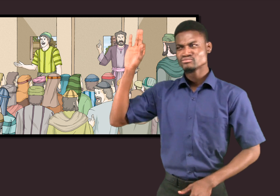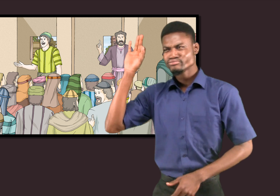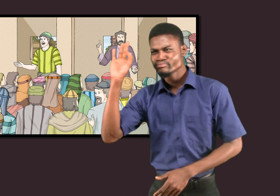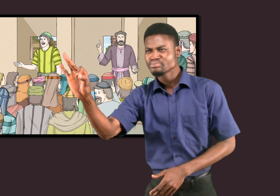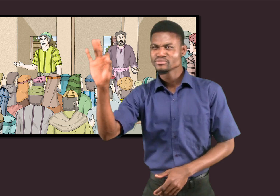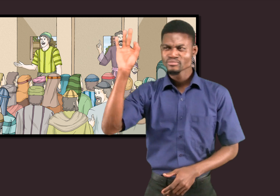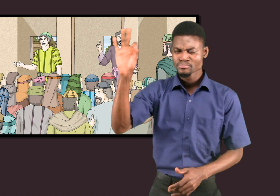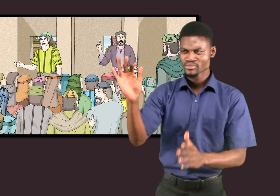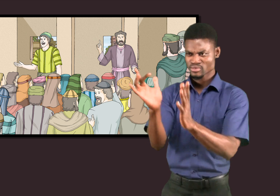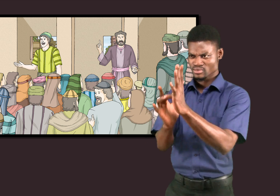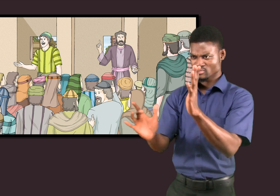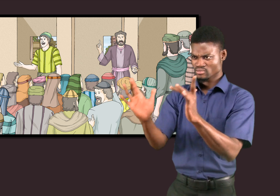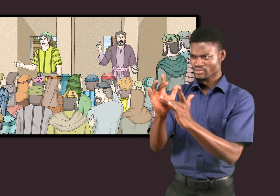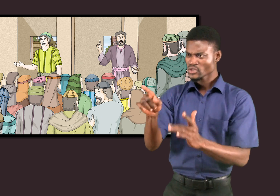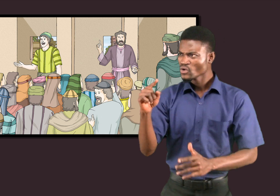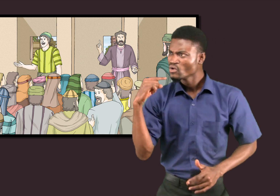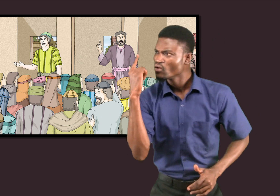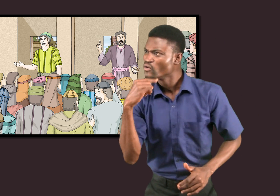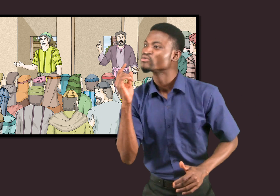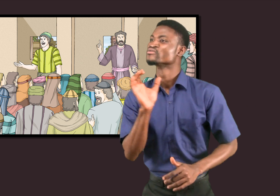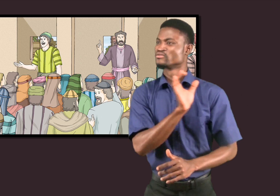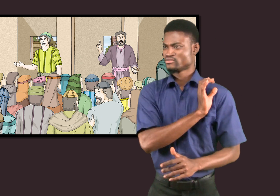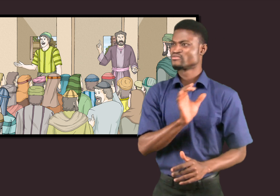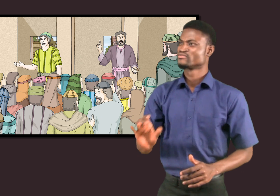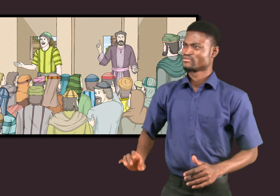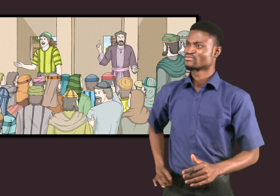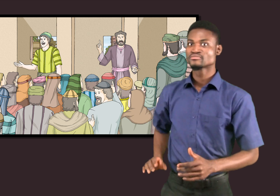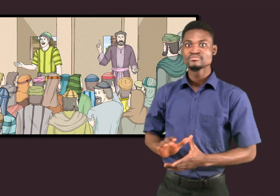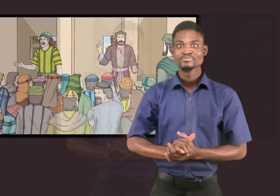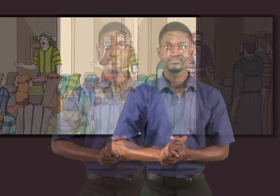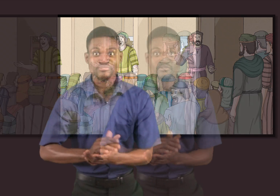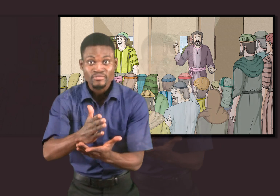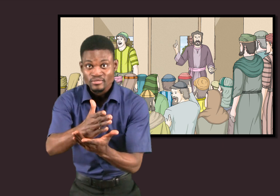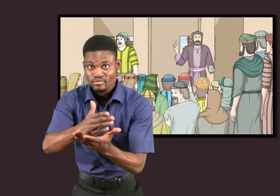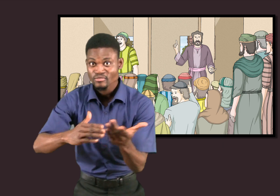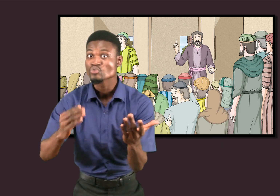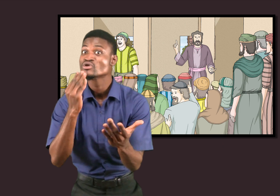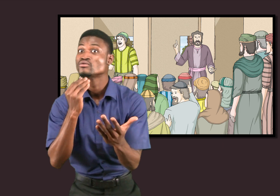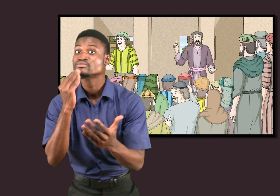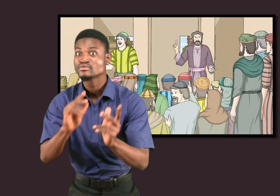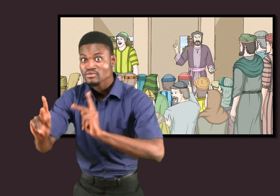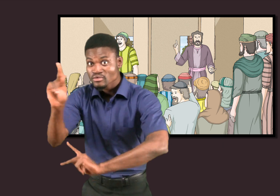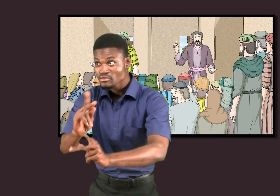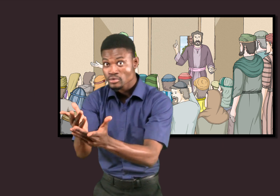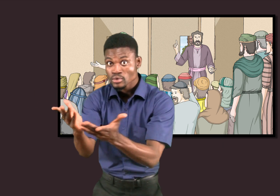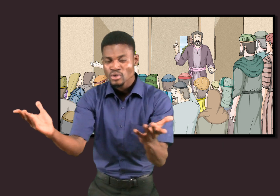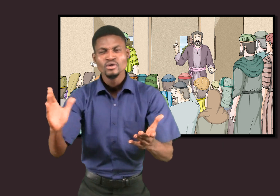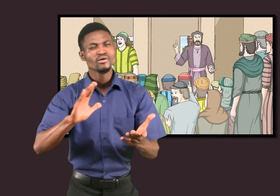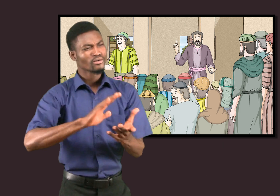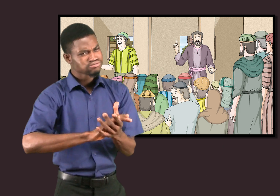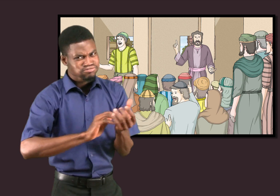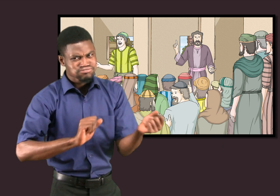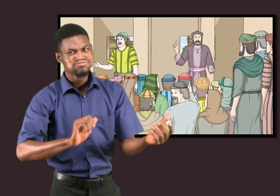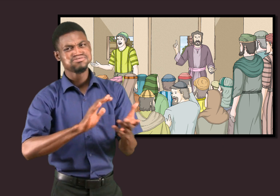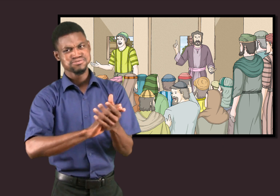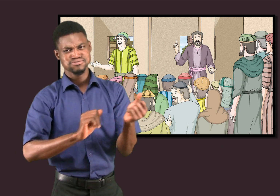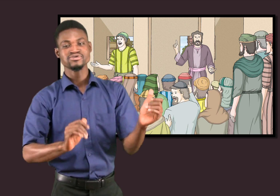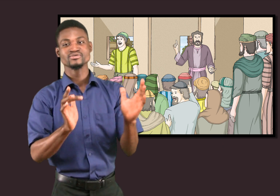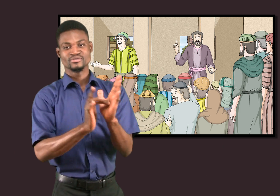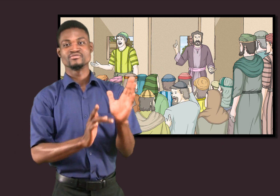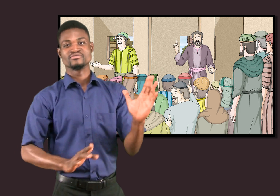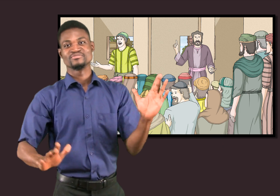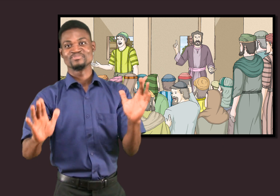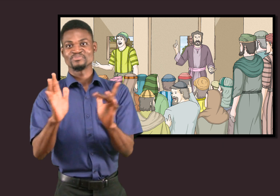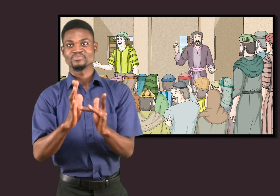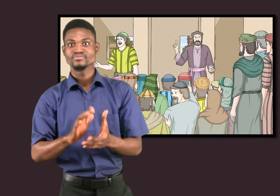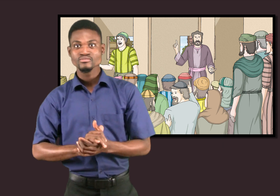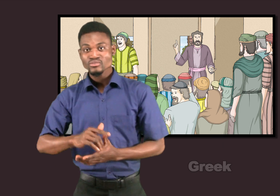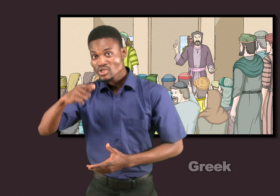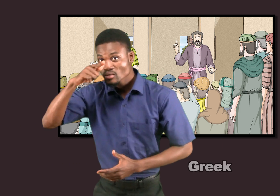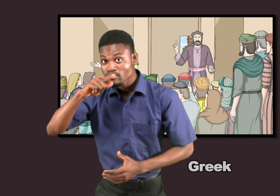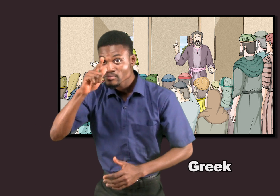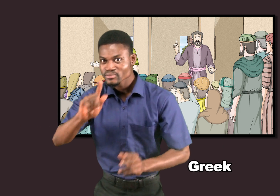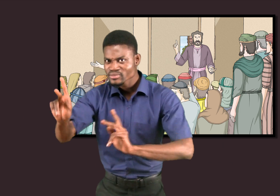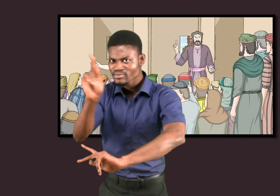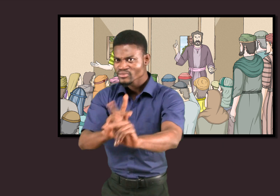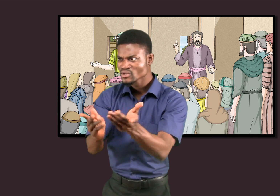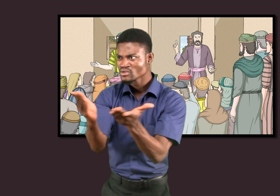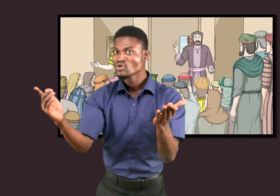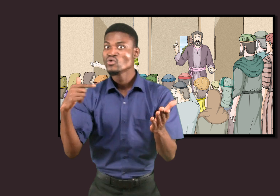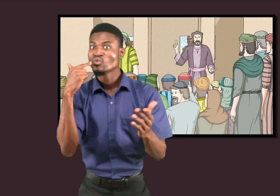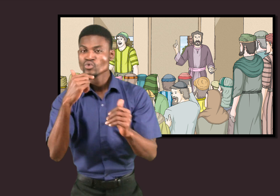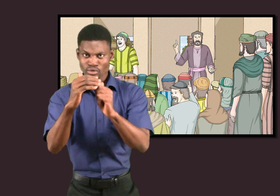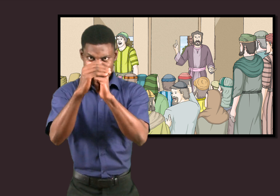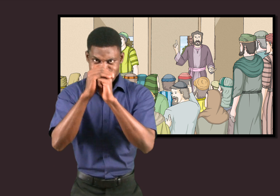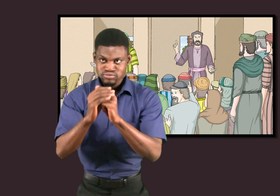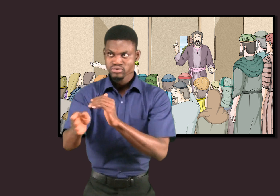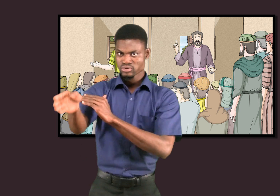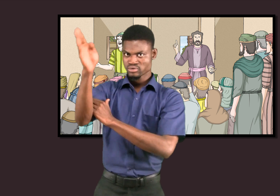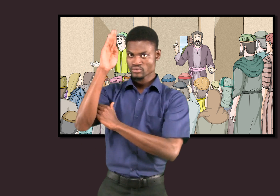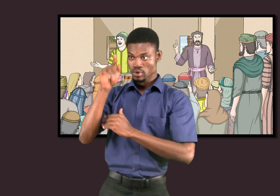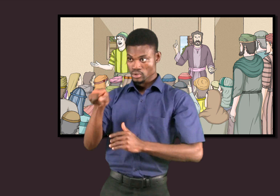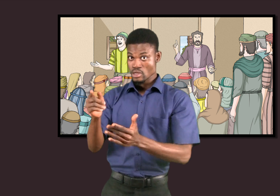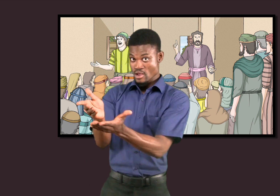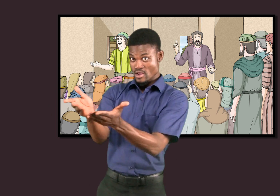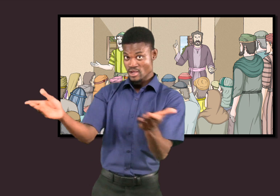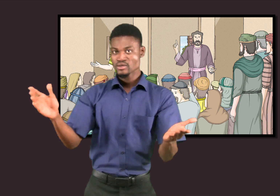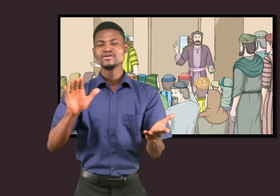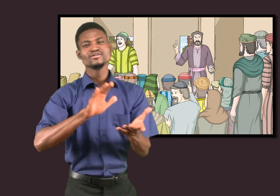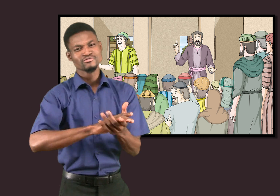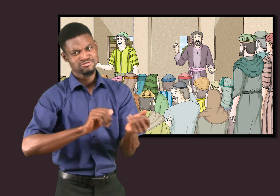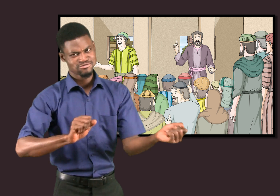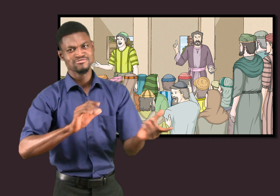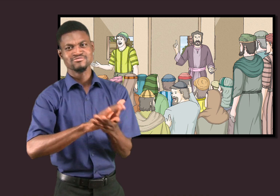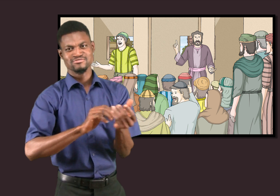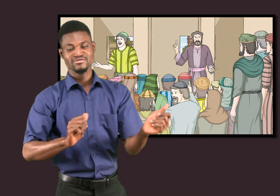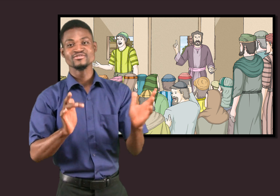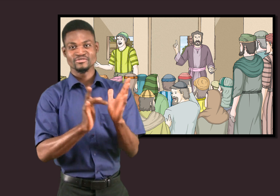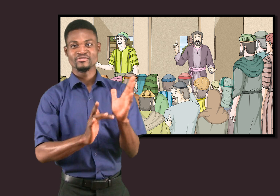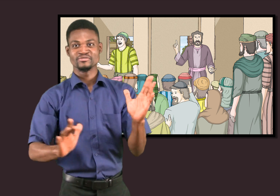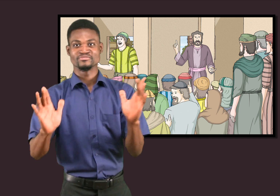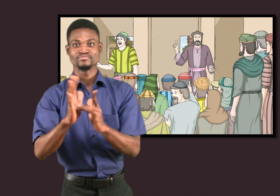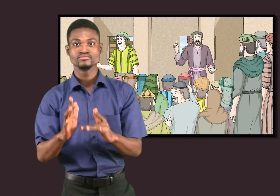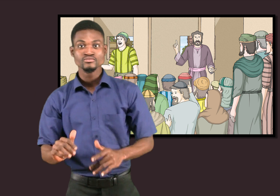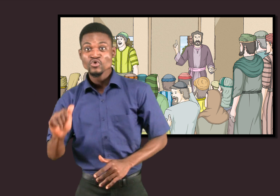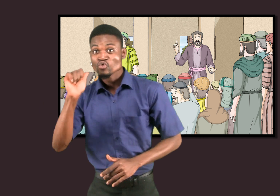“This Jesus I am proclaiming to you is the Christ,” he declared.